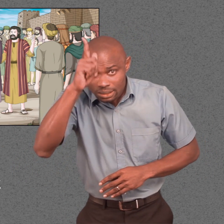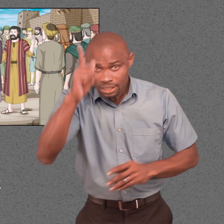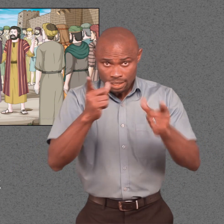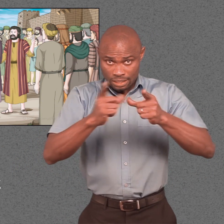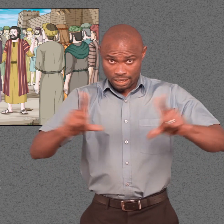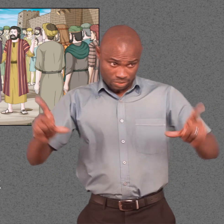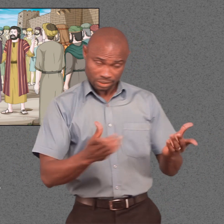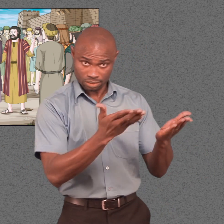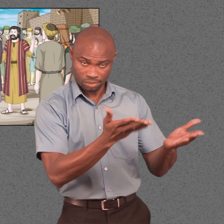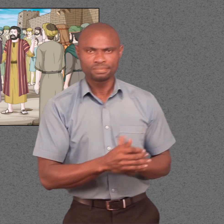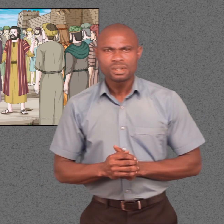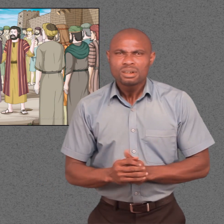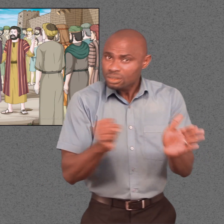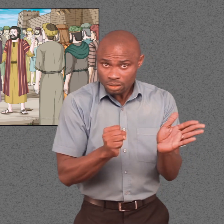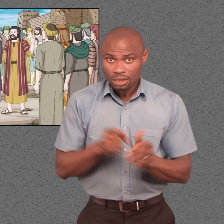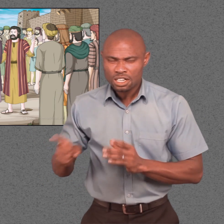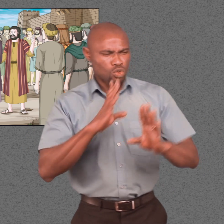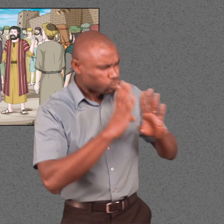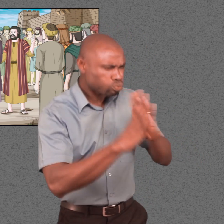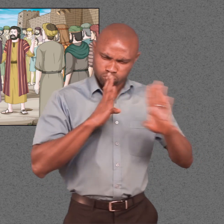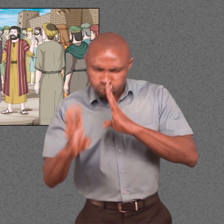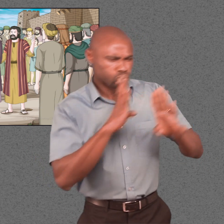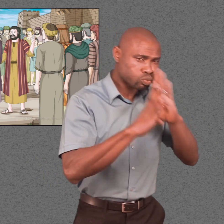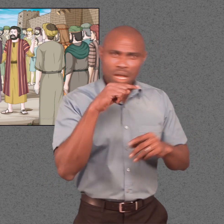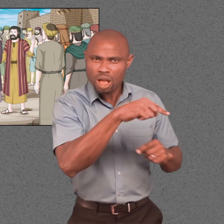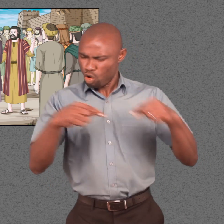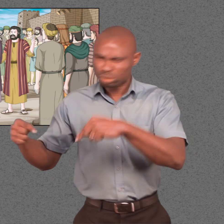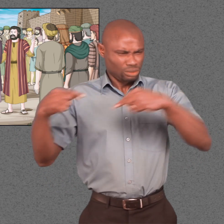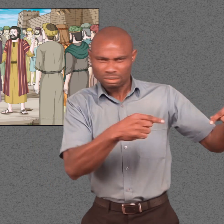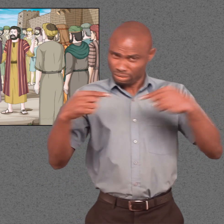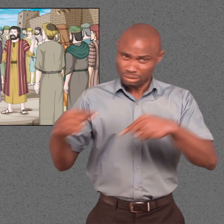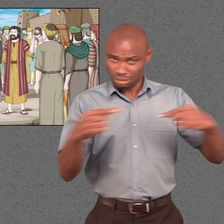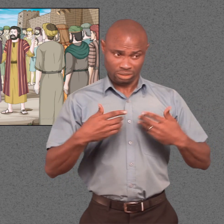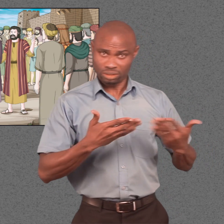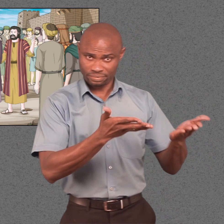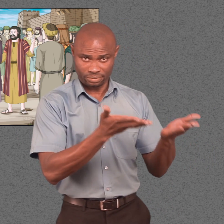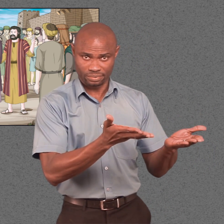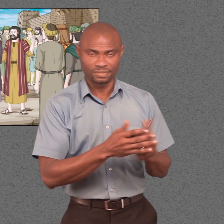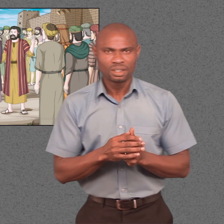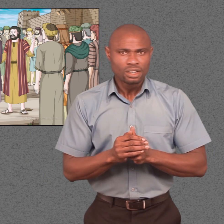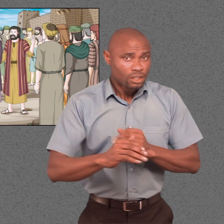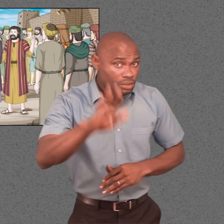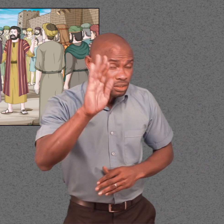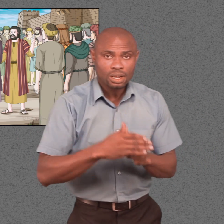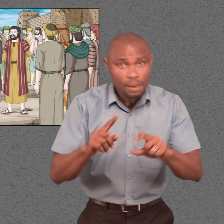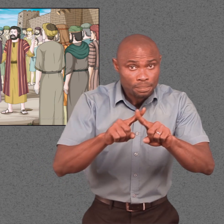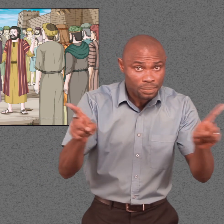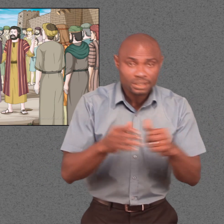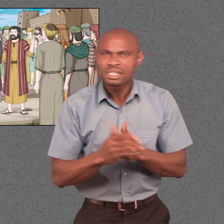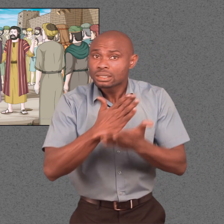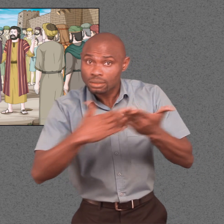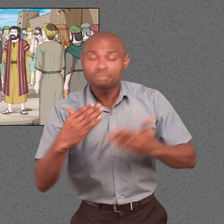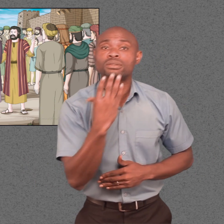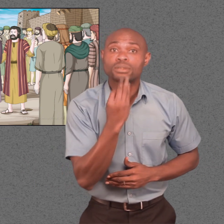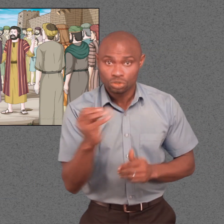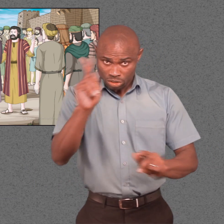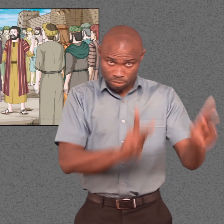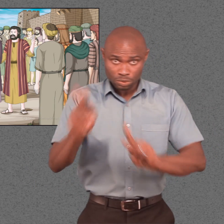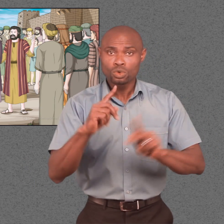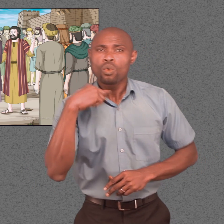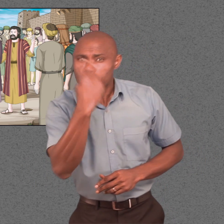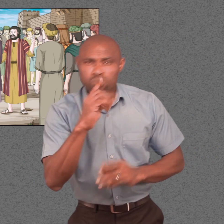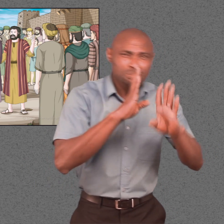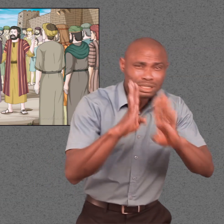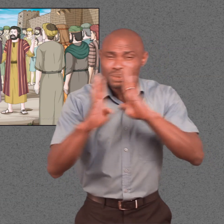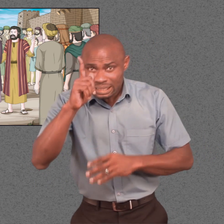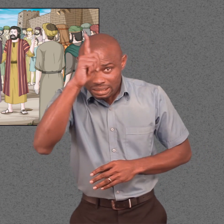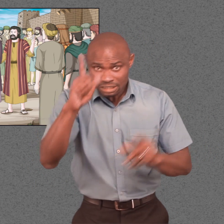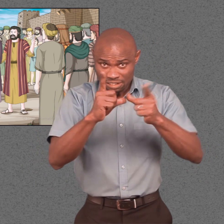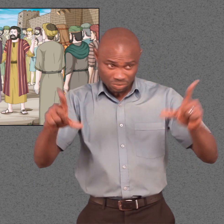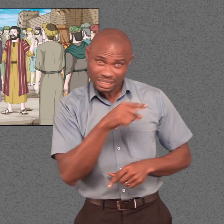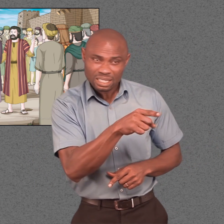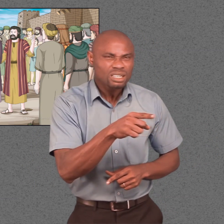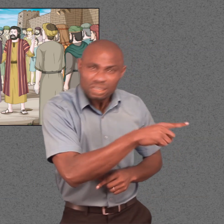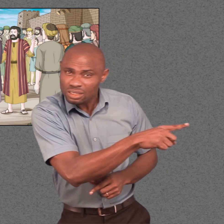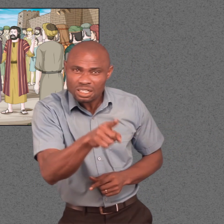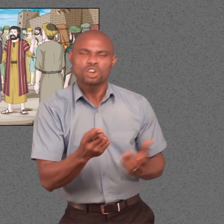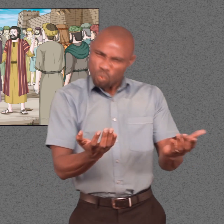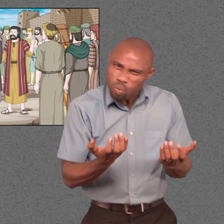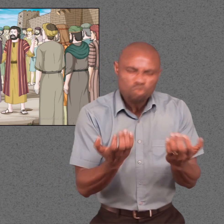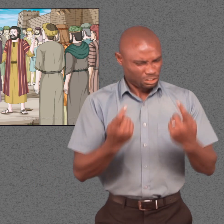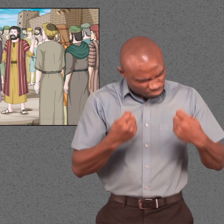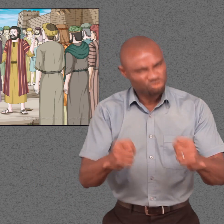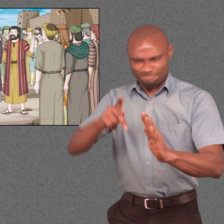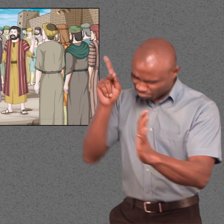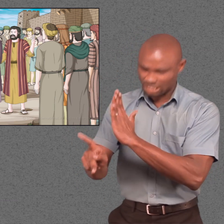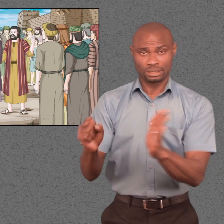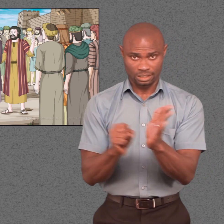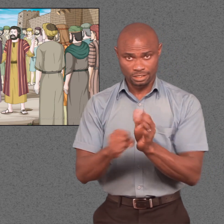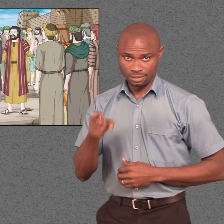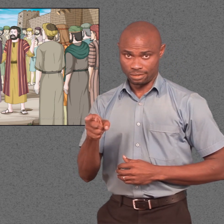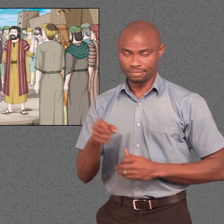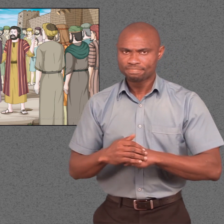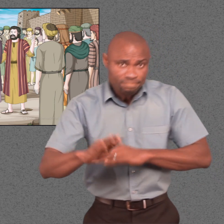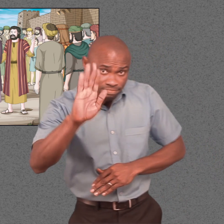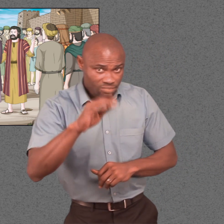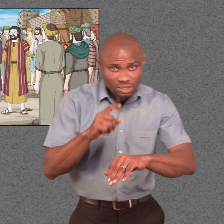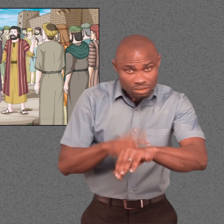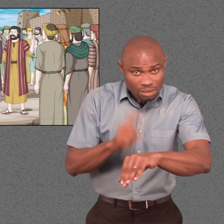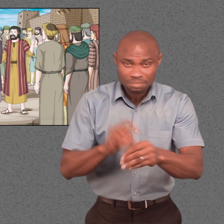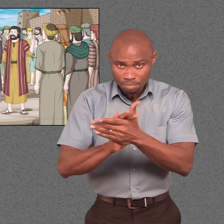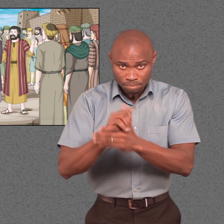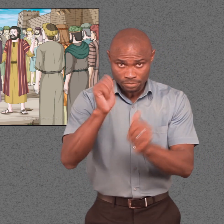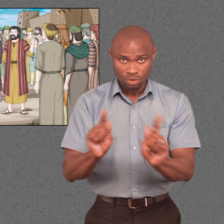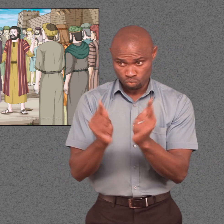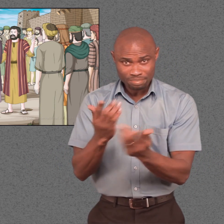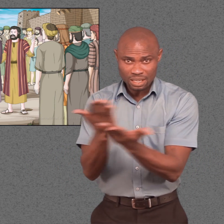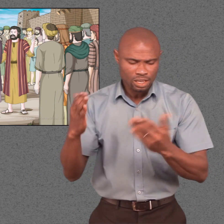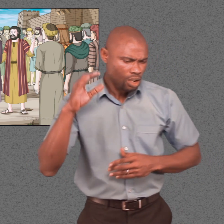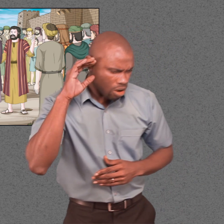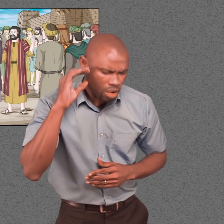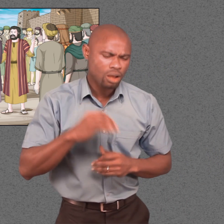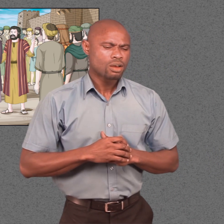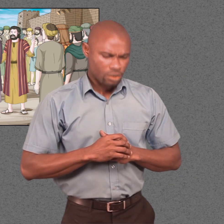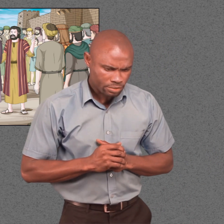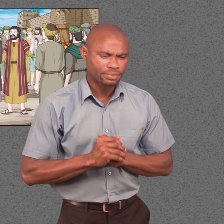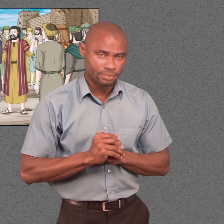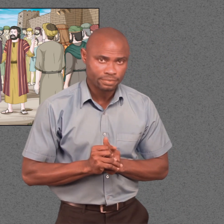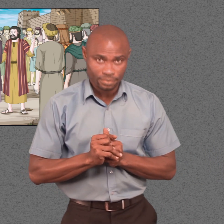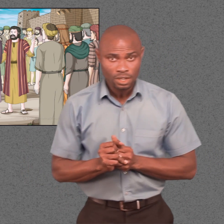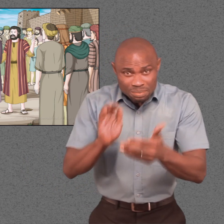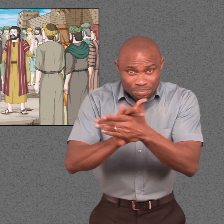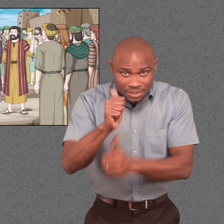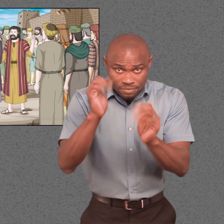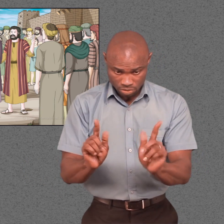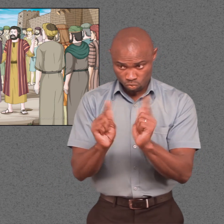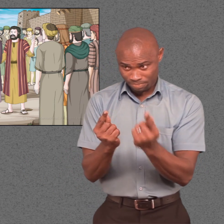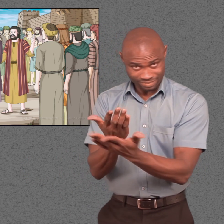He talked and debated with the Grecian Jews, but they tried to kill him.